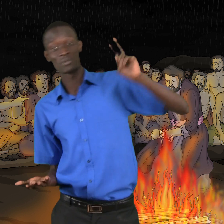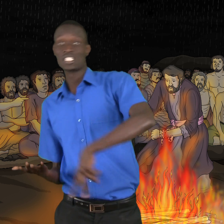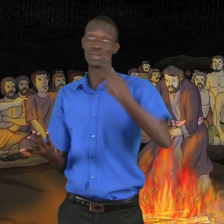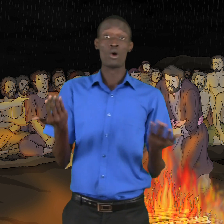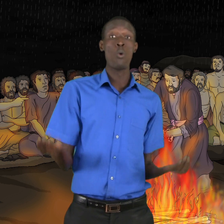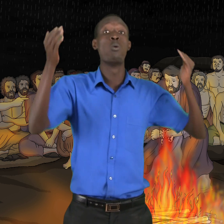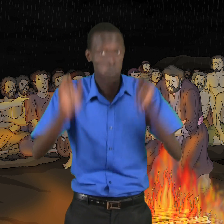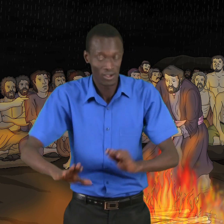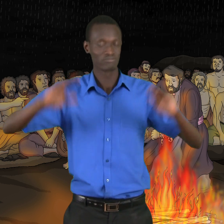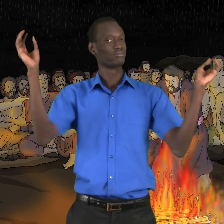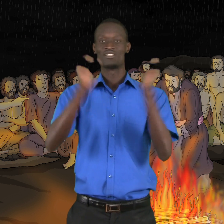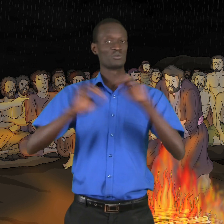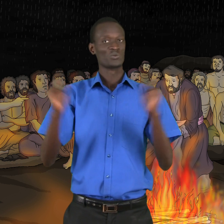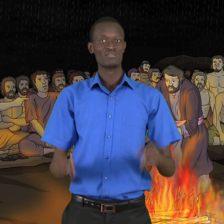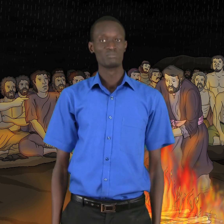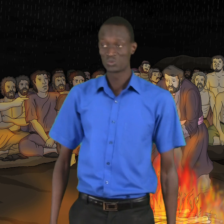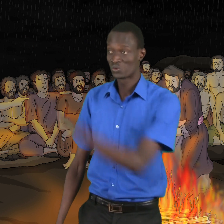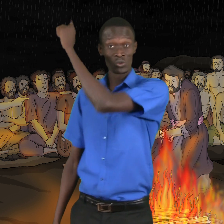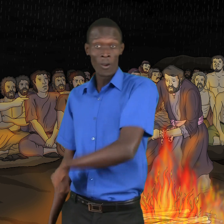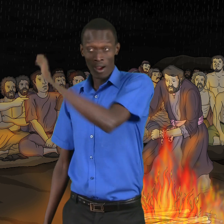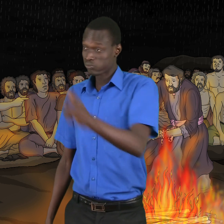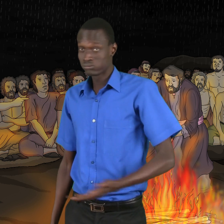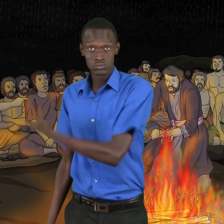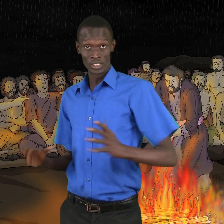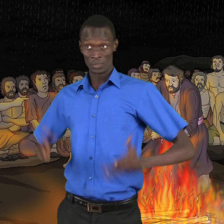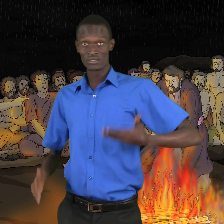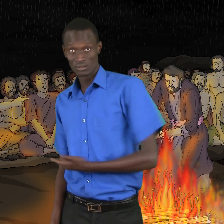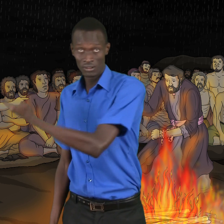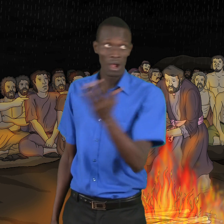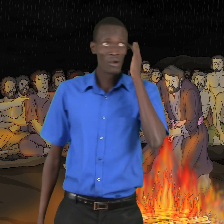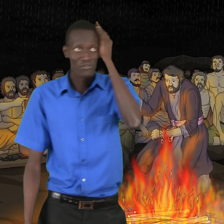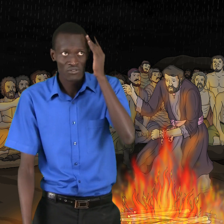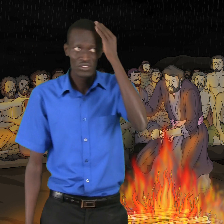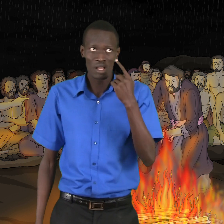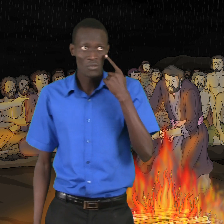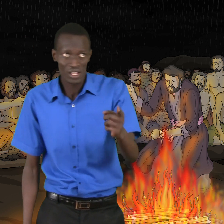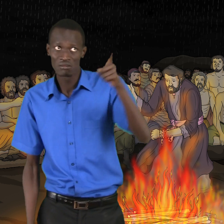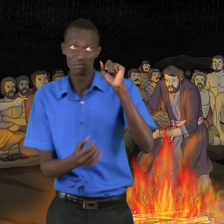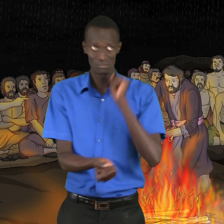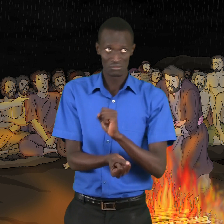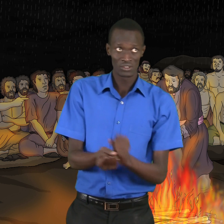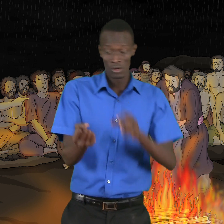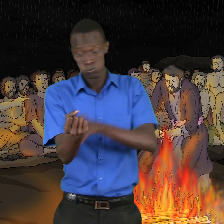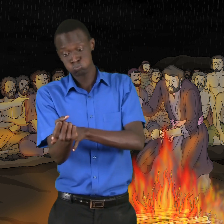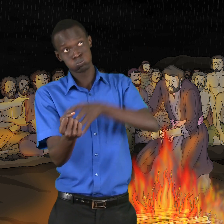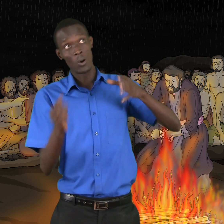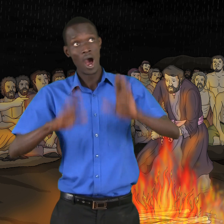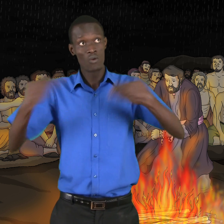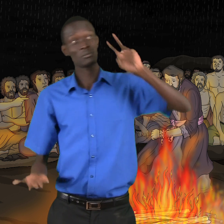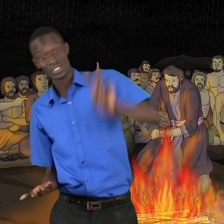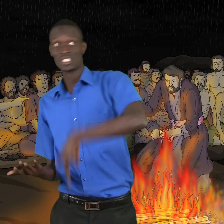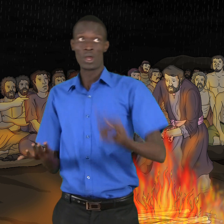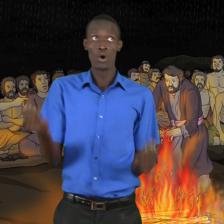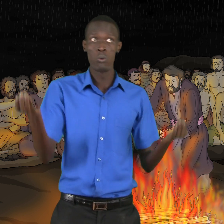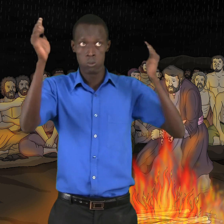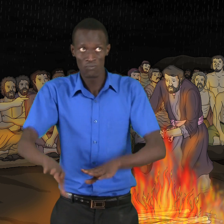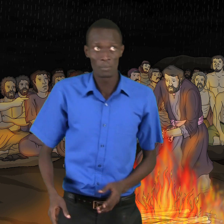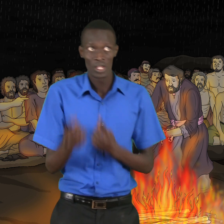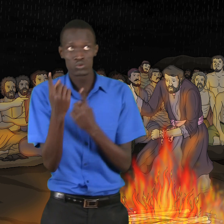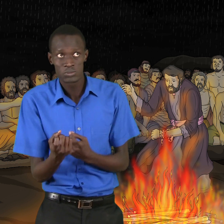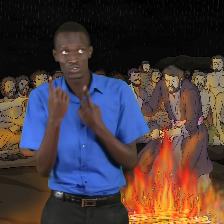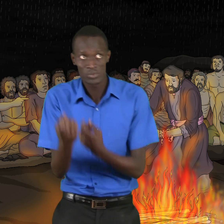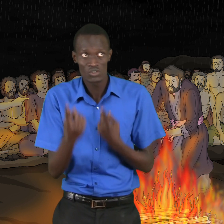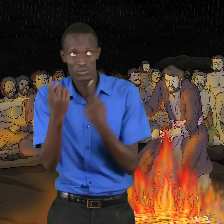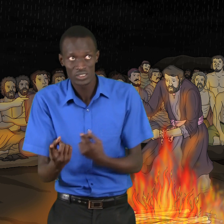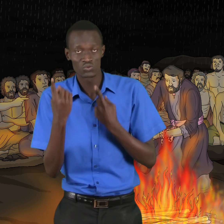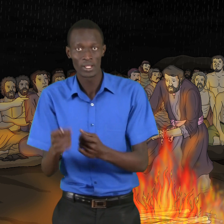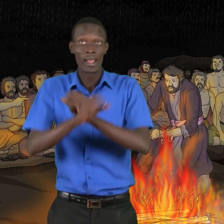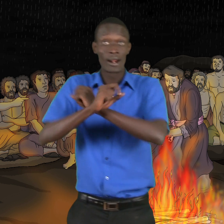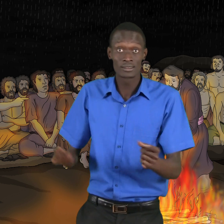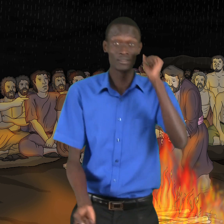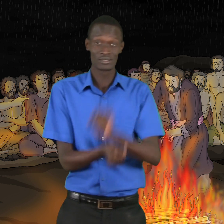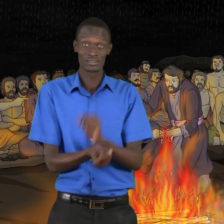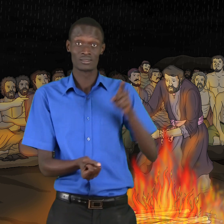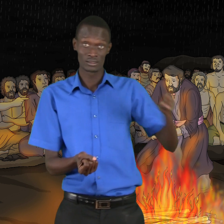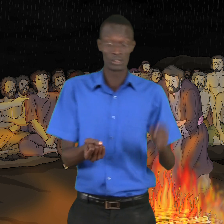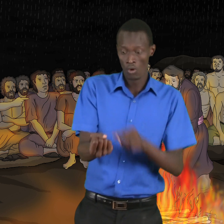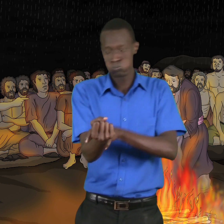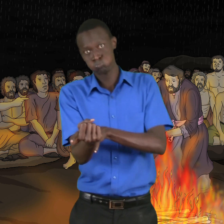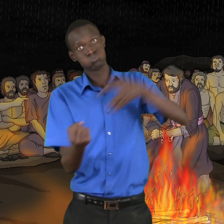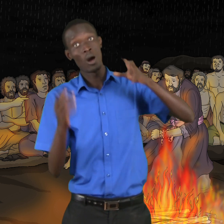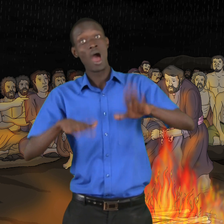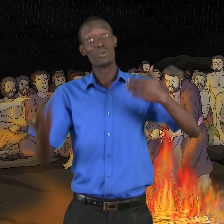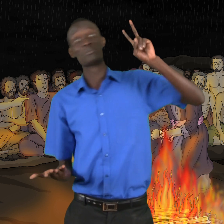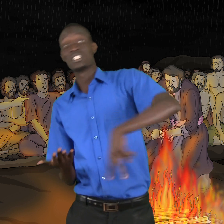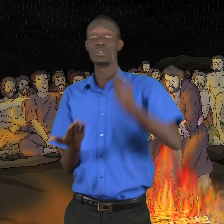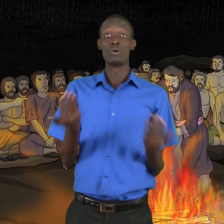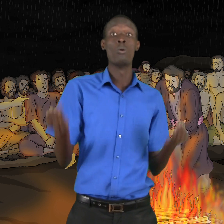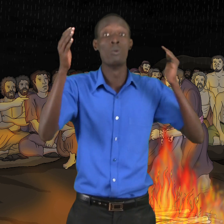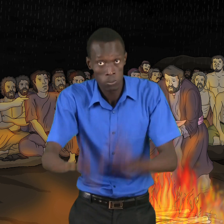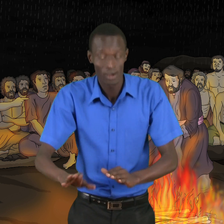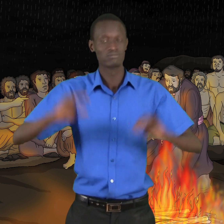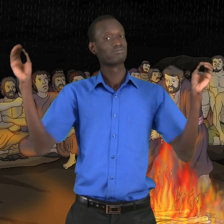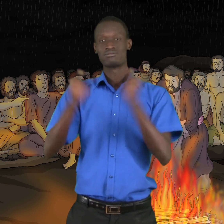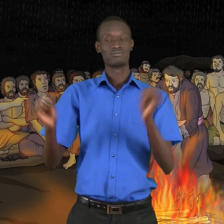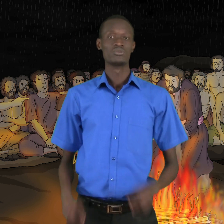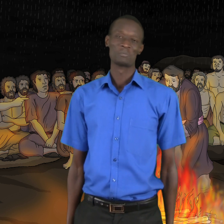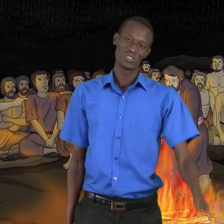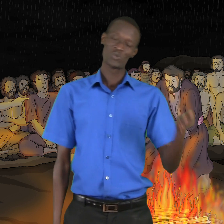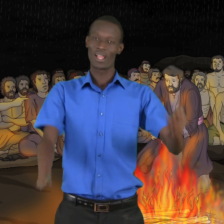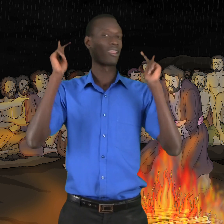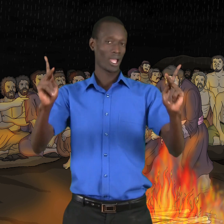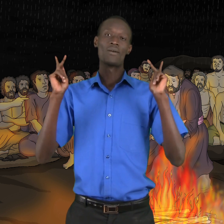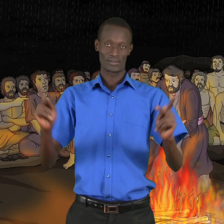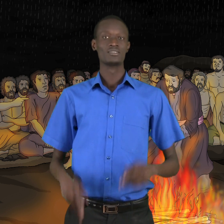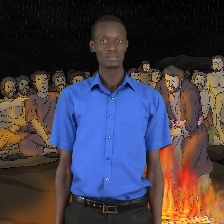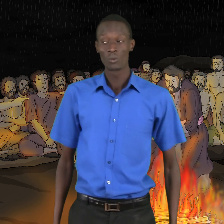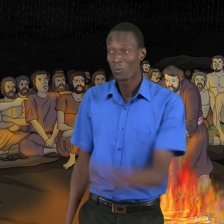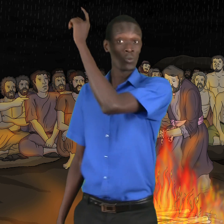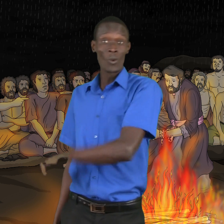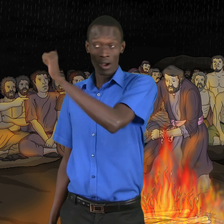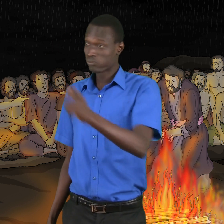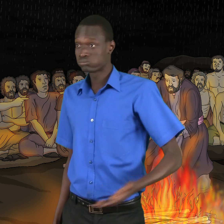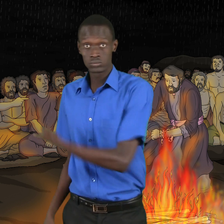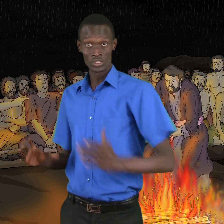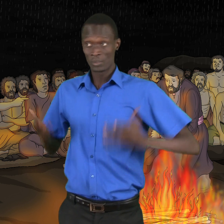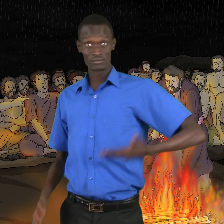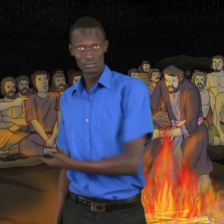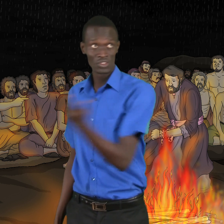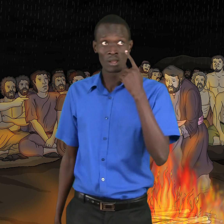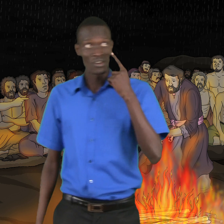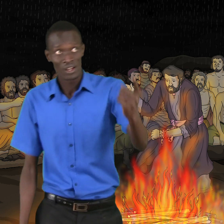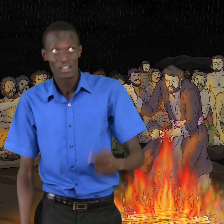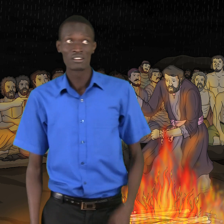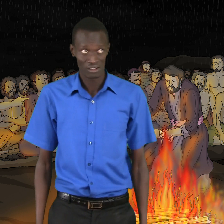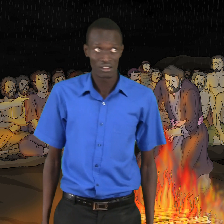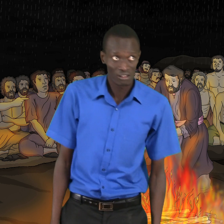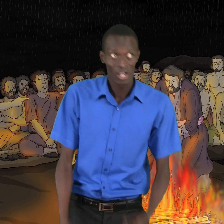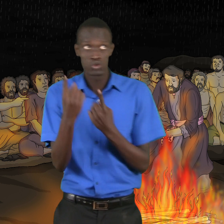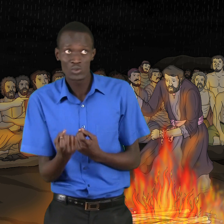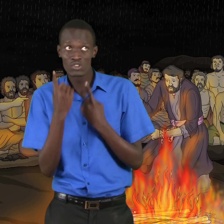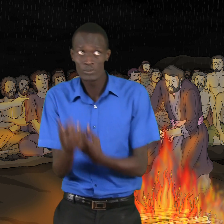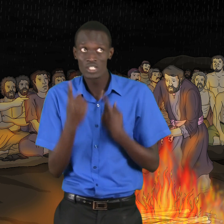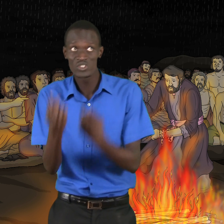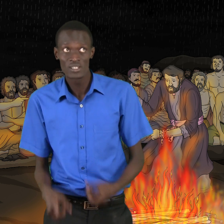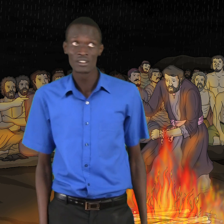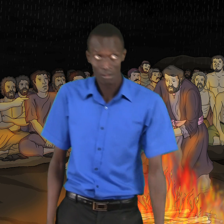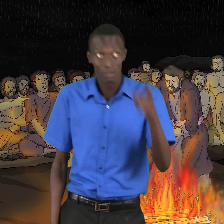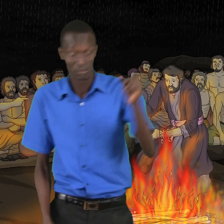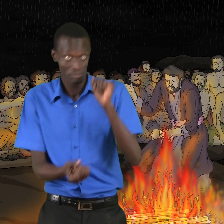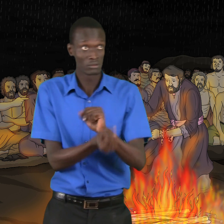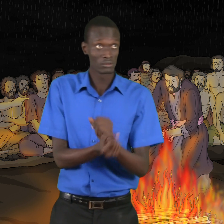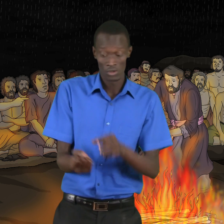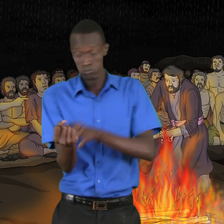The islanders were expecting him to swell up or suddenly drop dead.